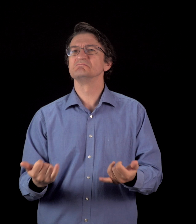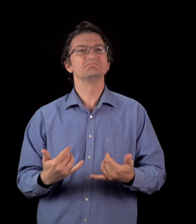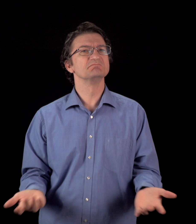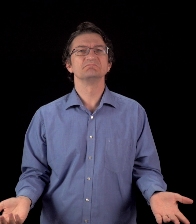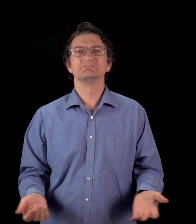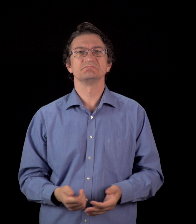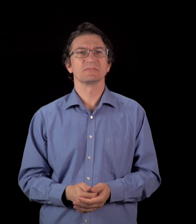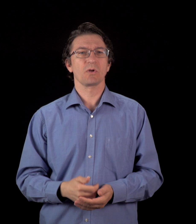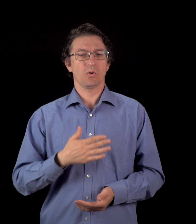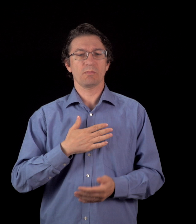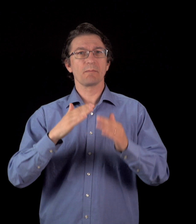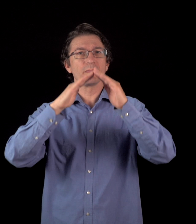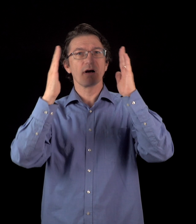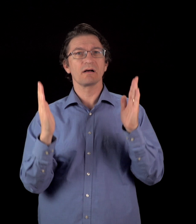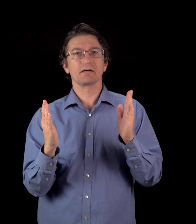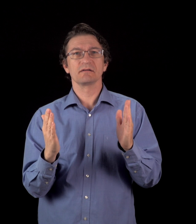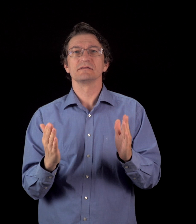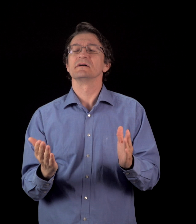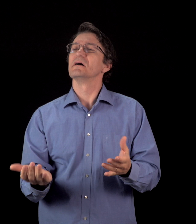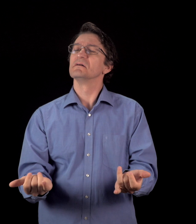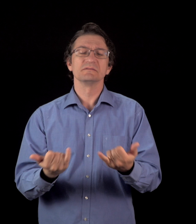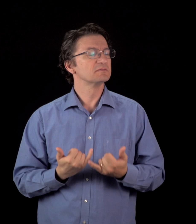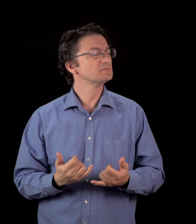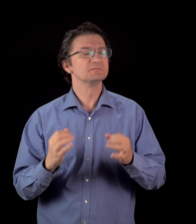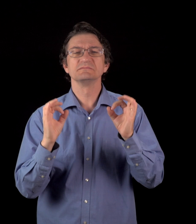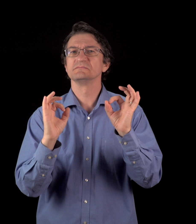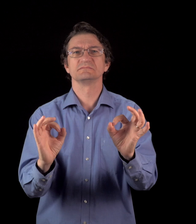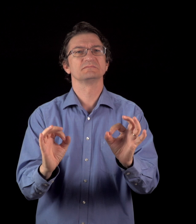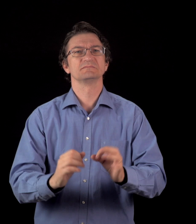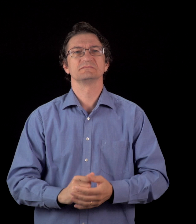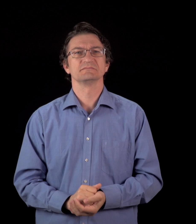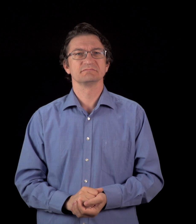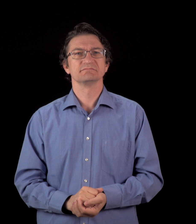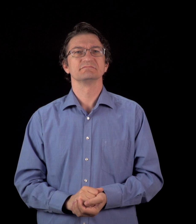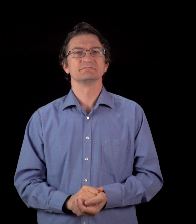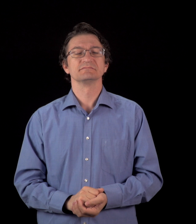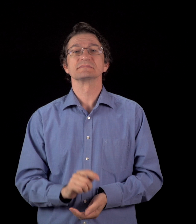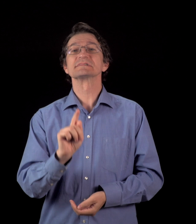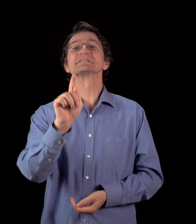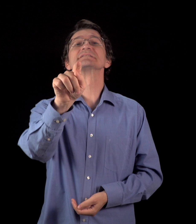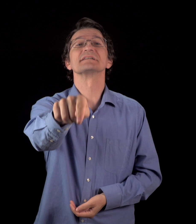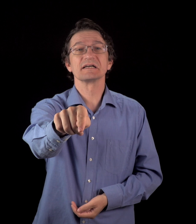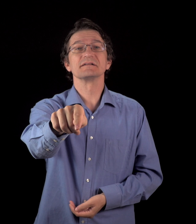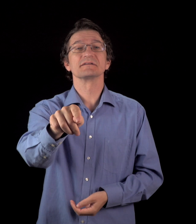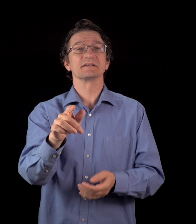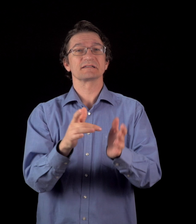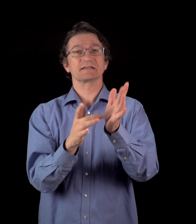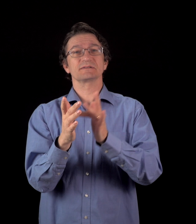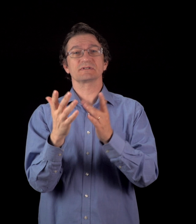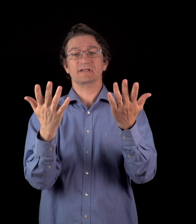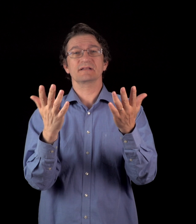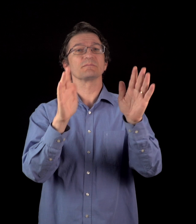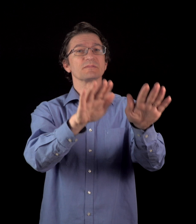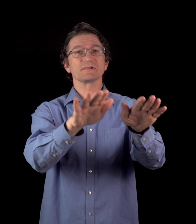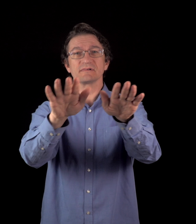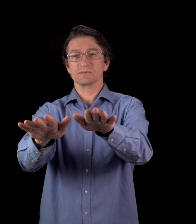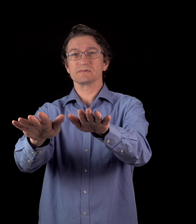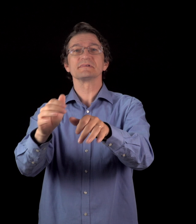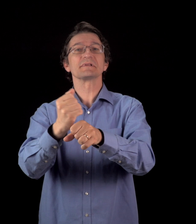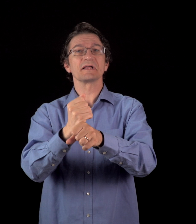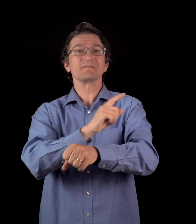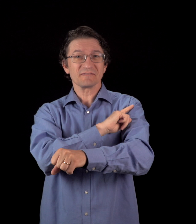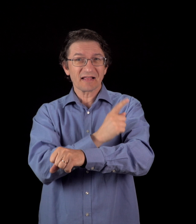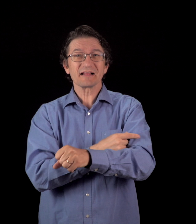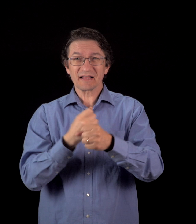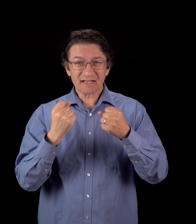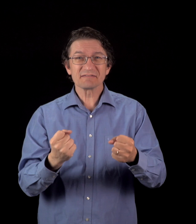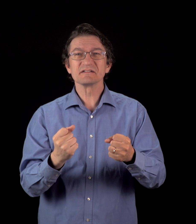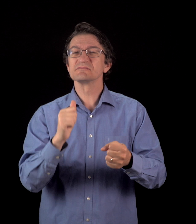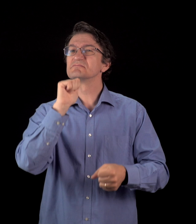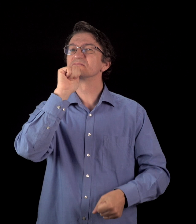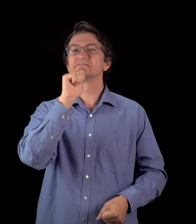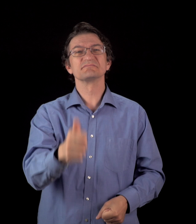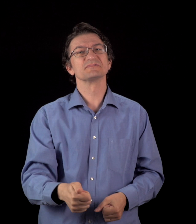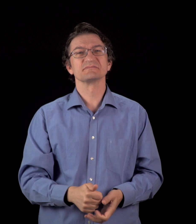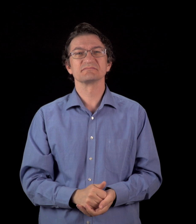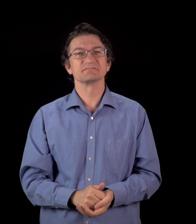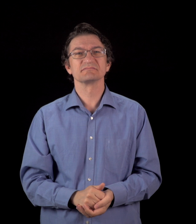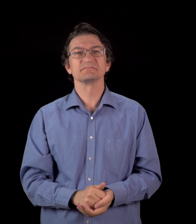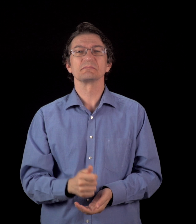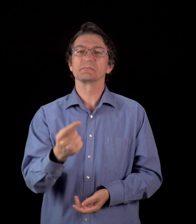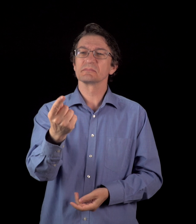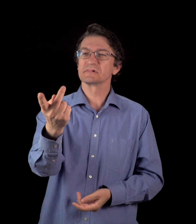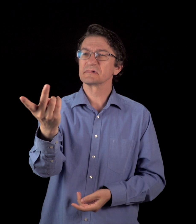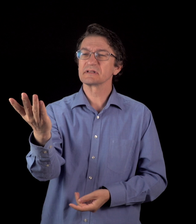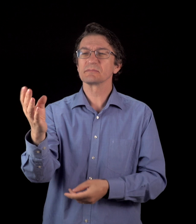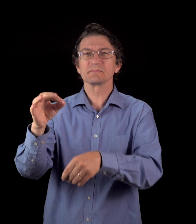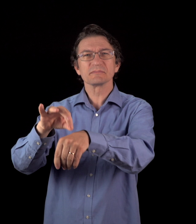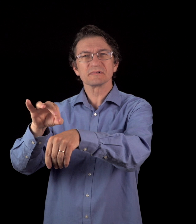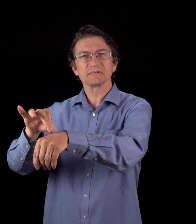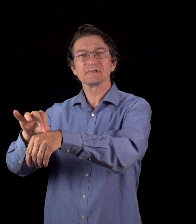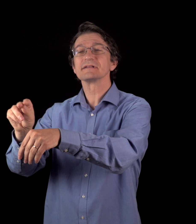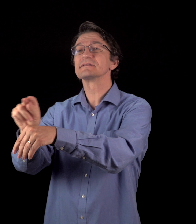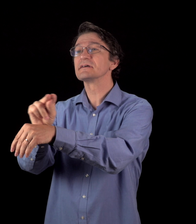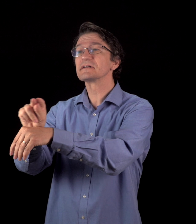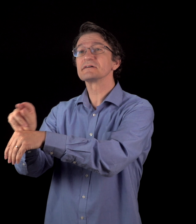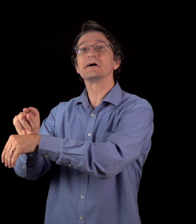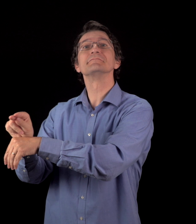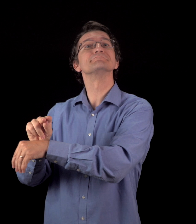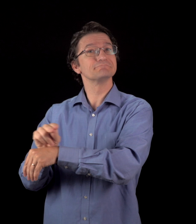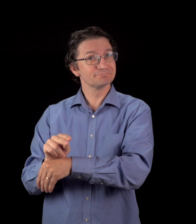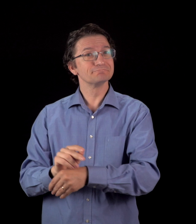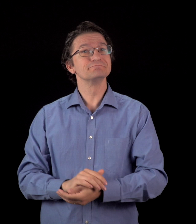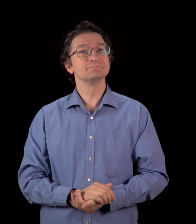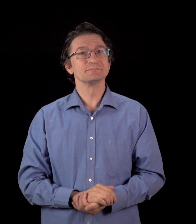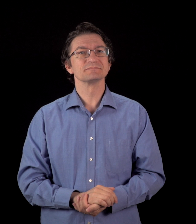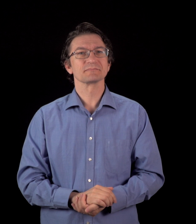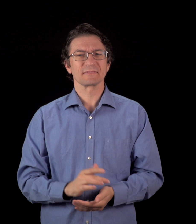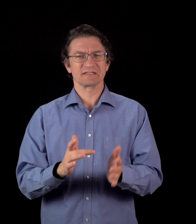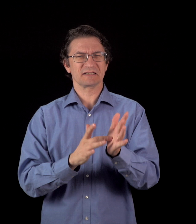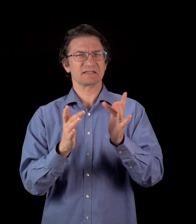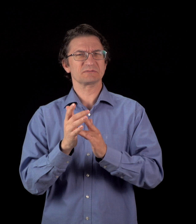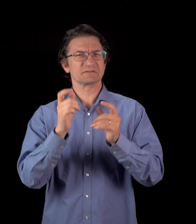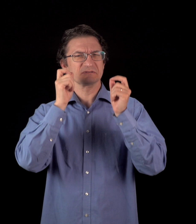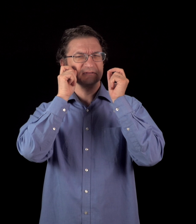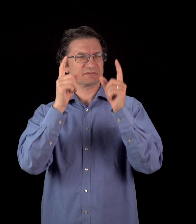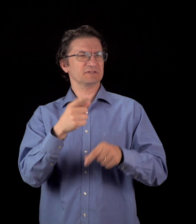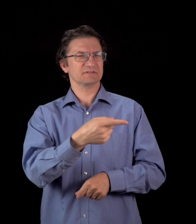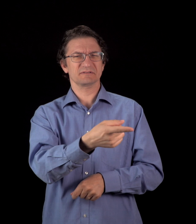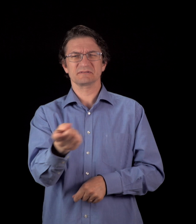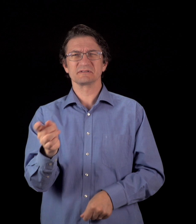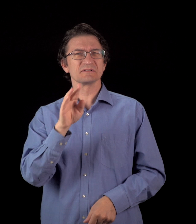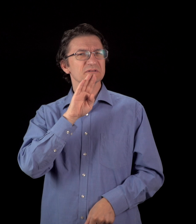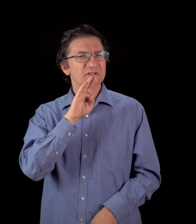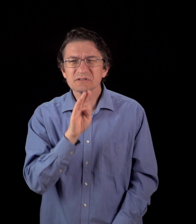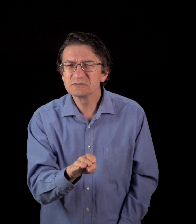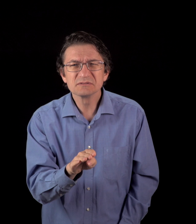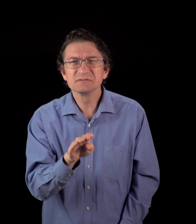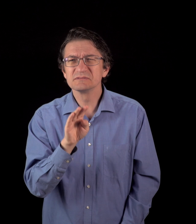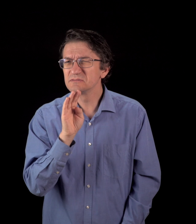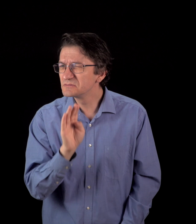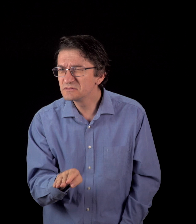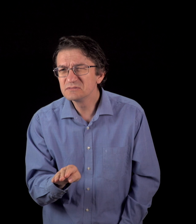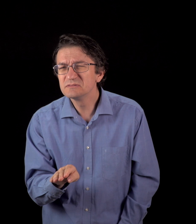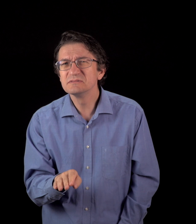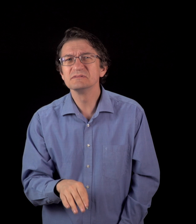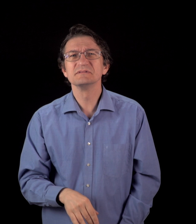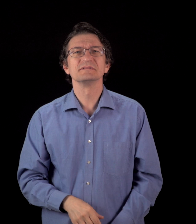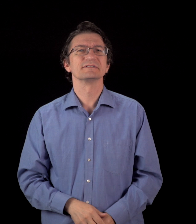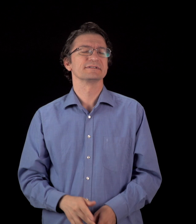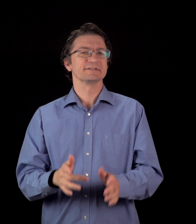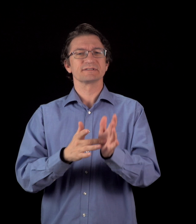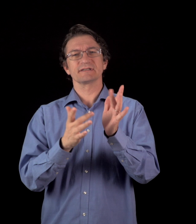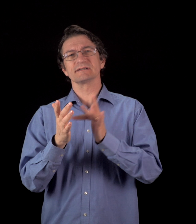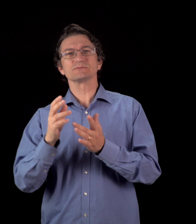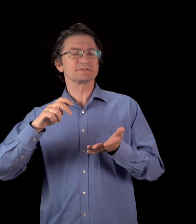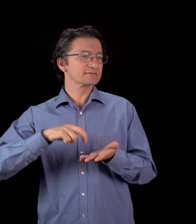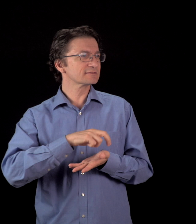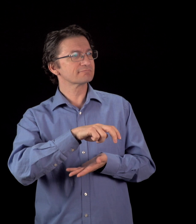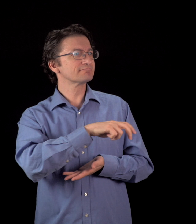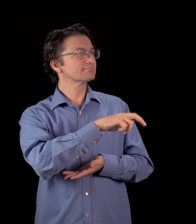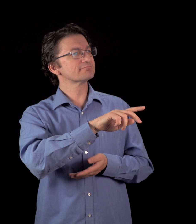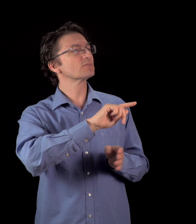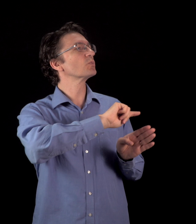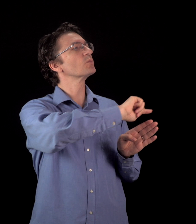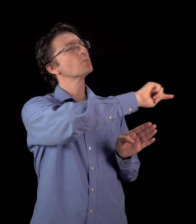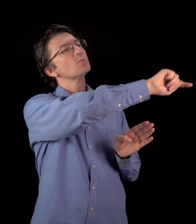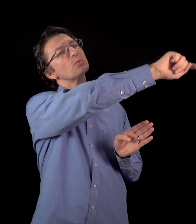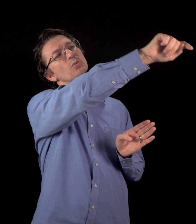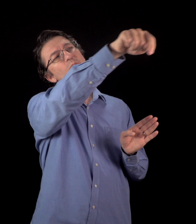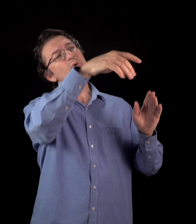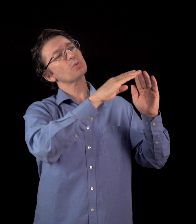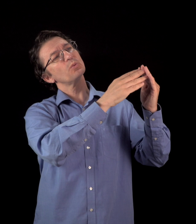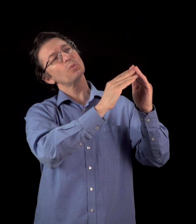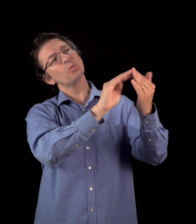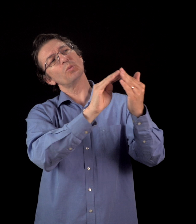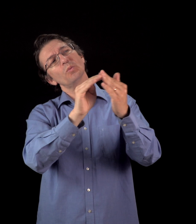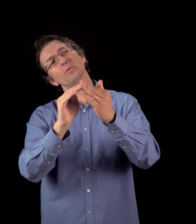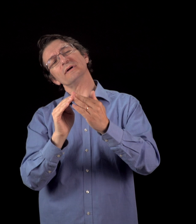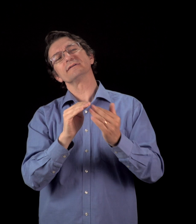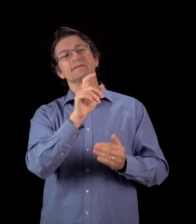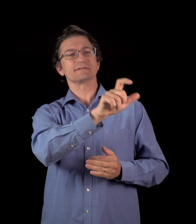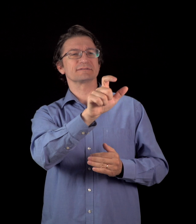So He could not perform any miracles there, except to lay His hands on a few of the sick and heal them. And He was amazed at their unbelief.